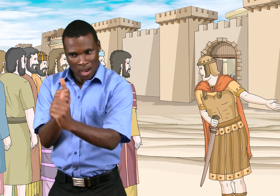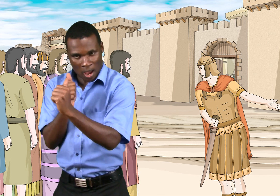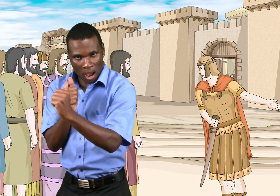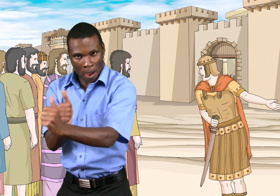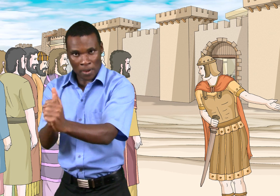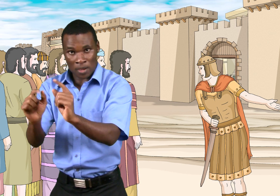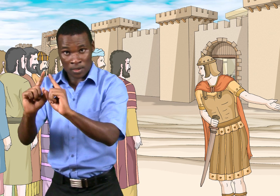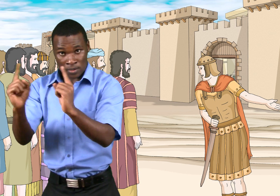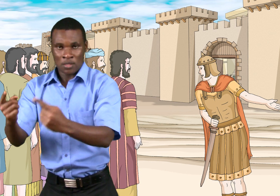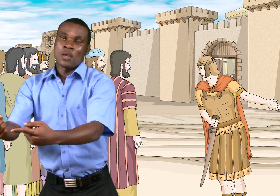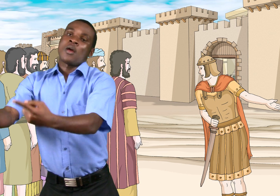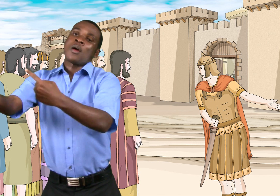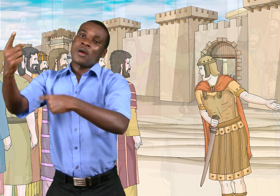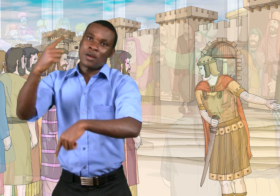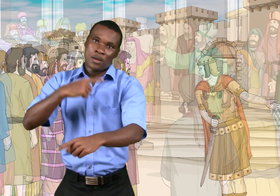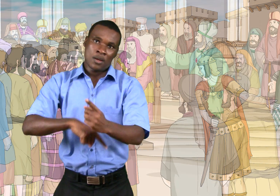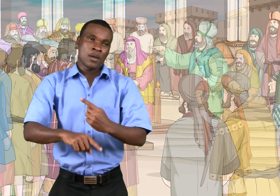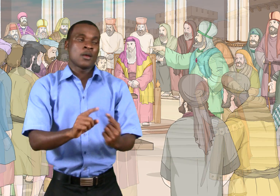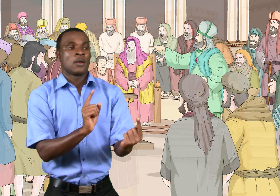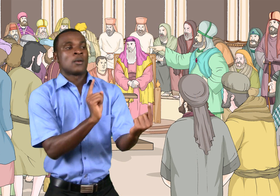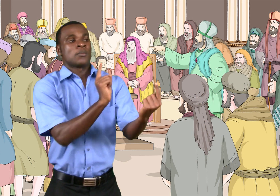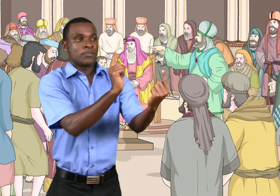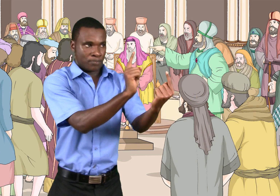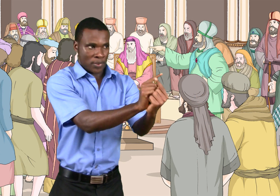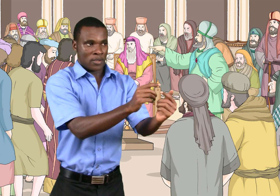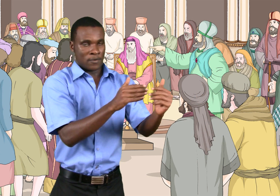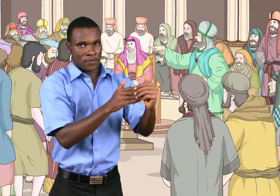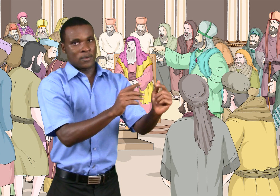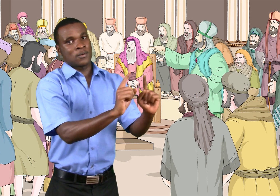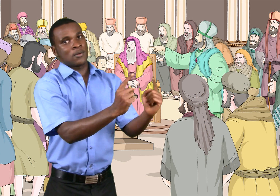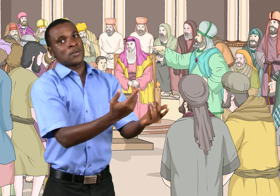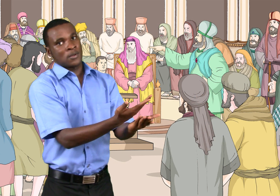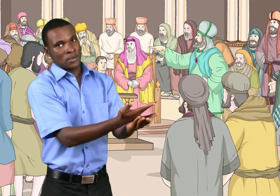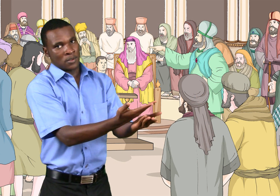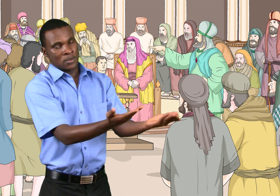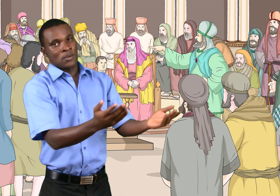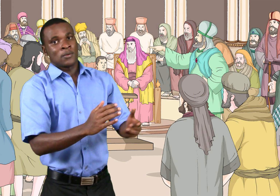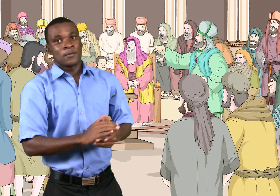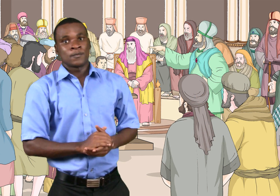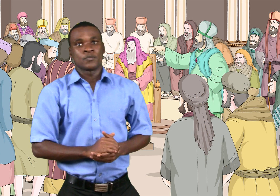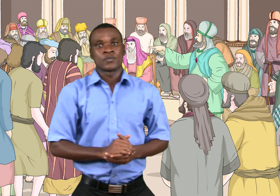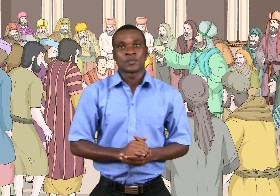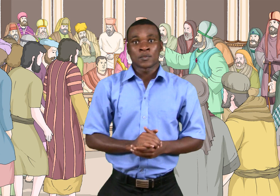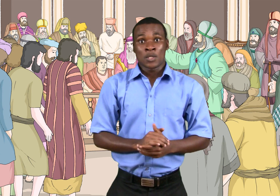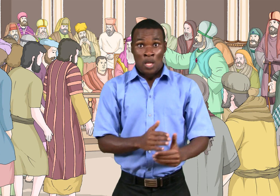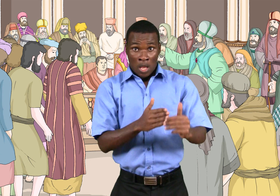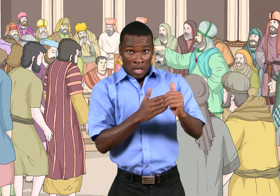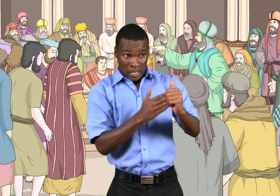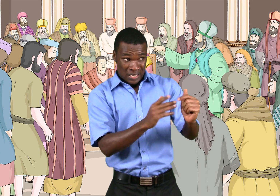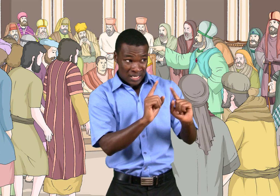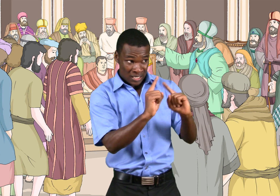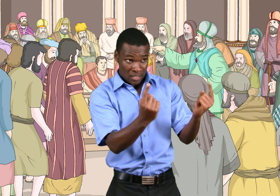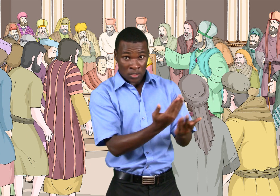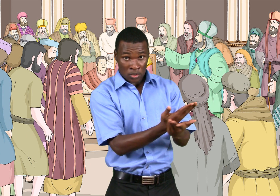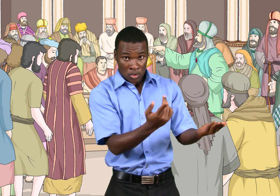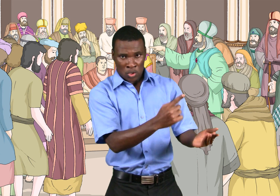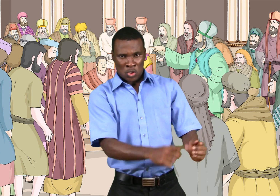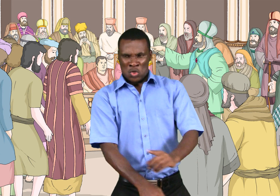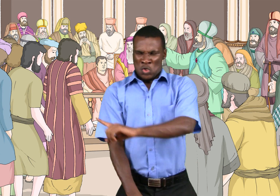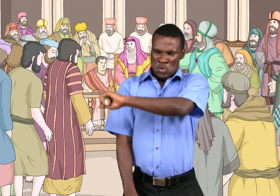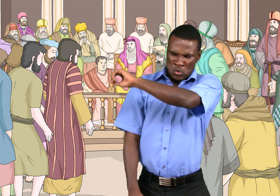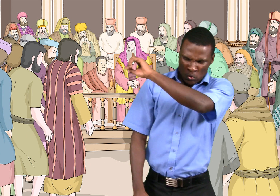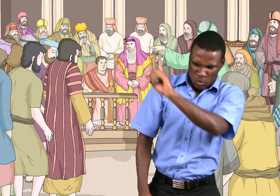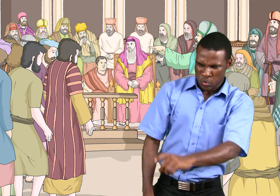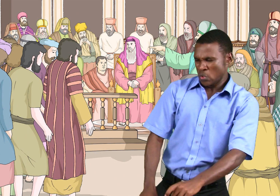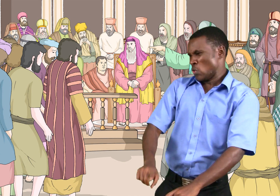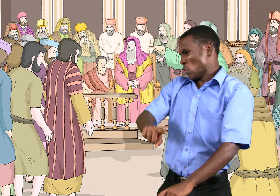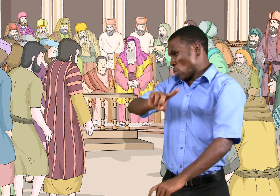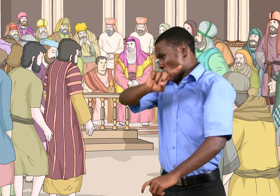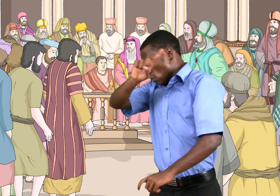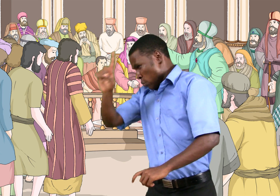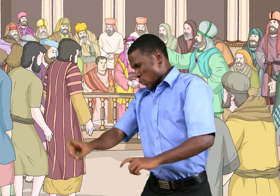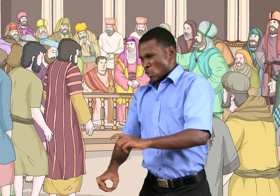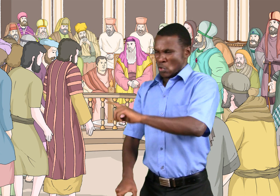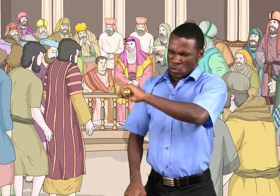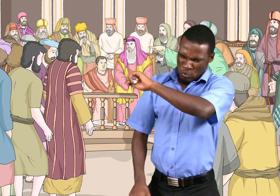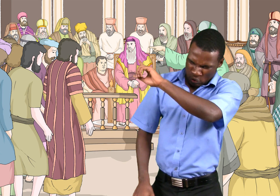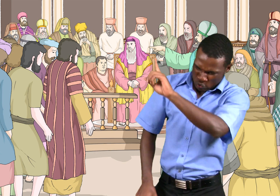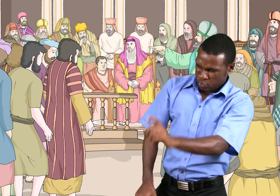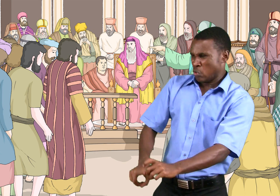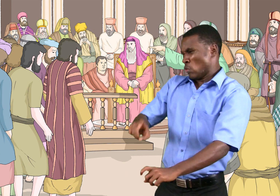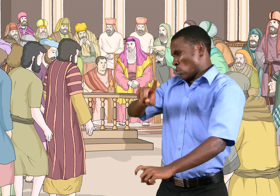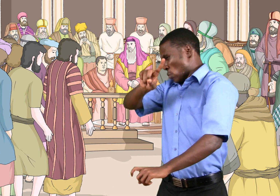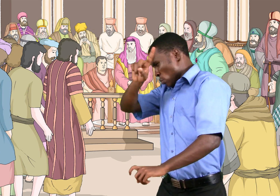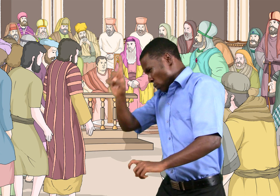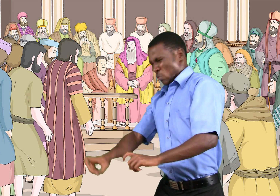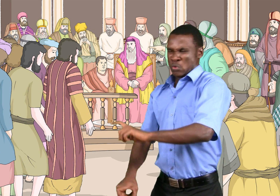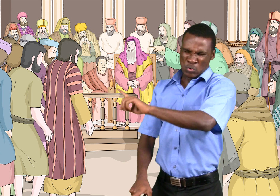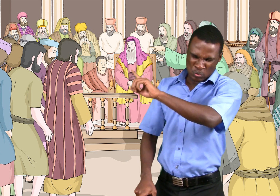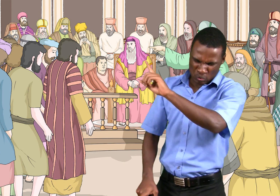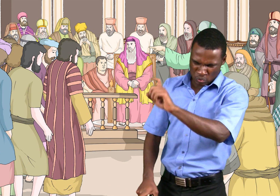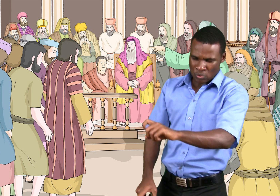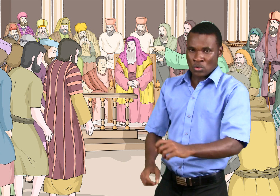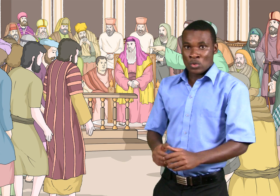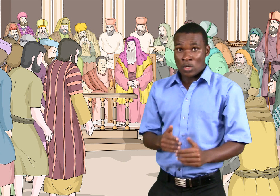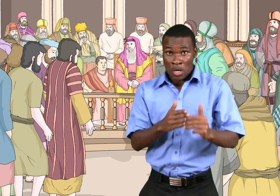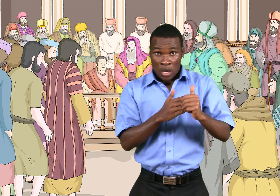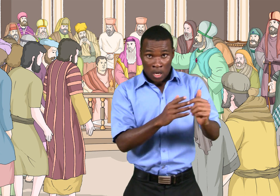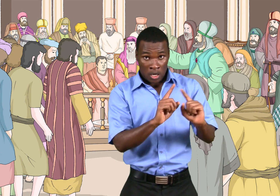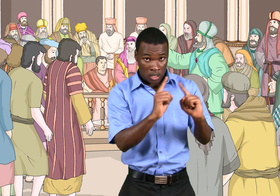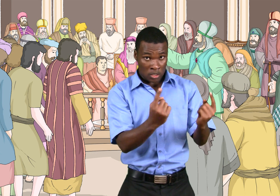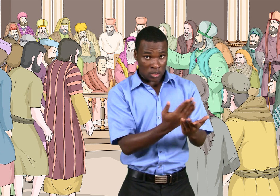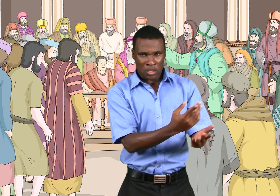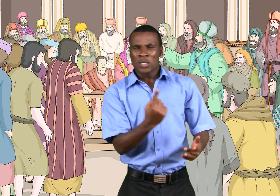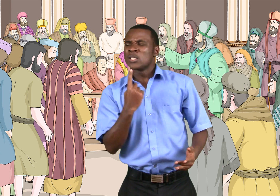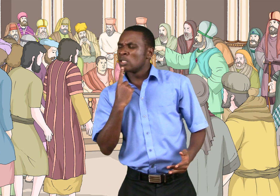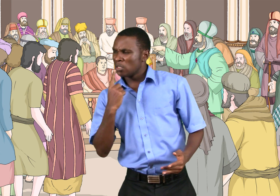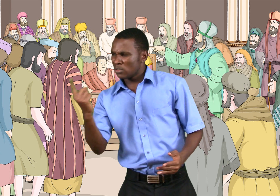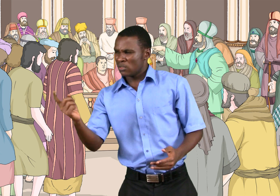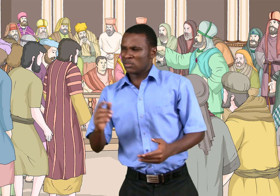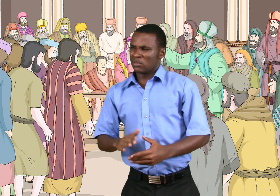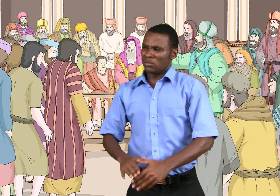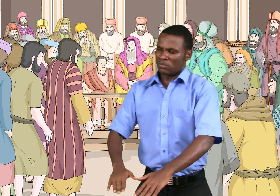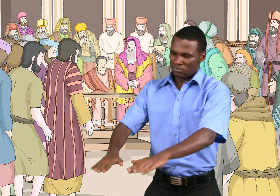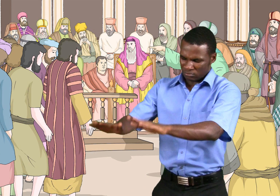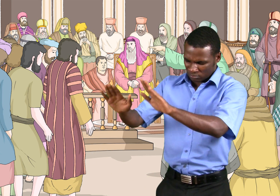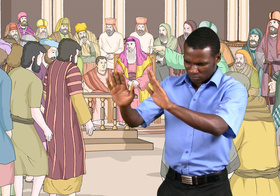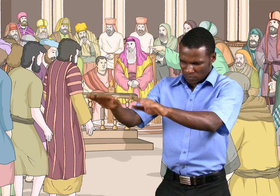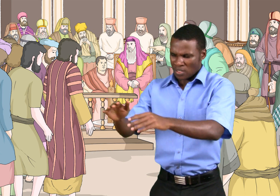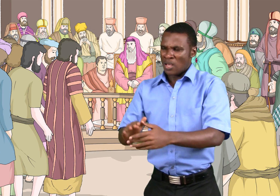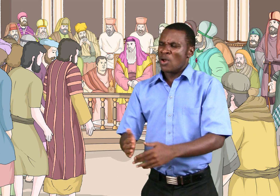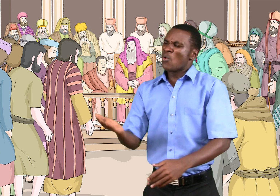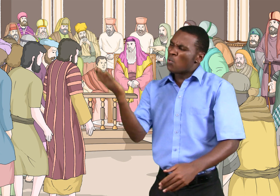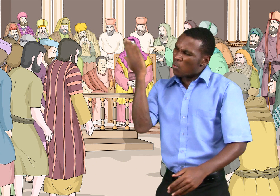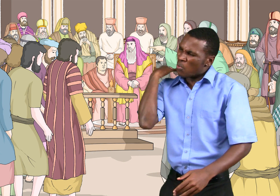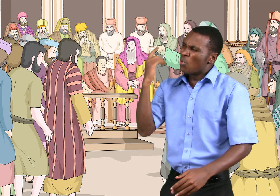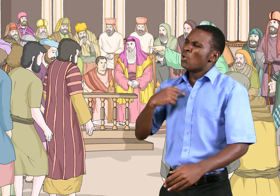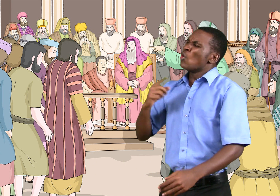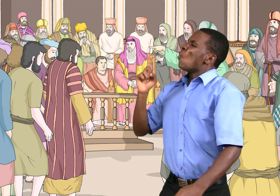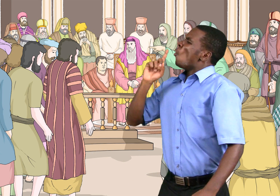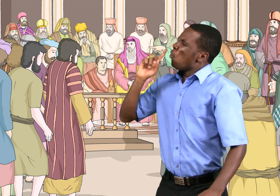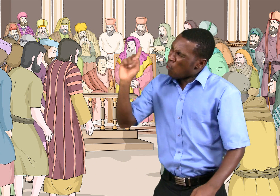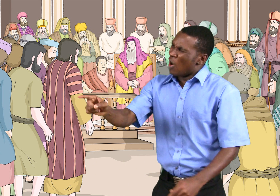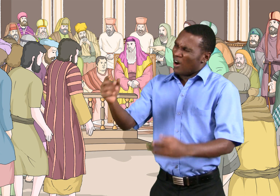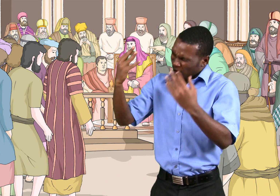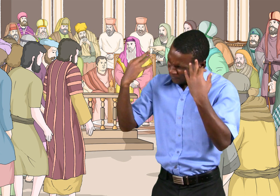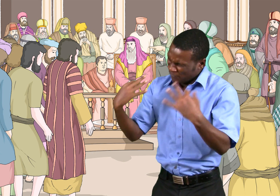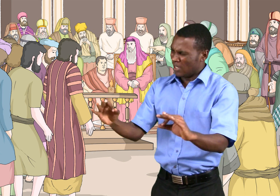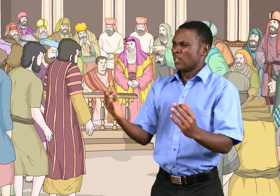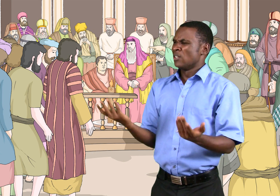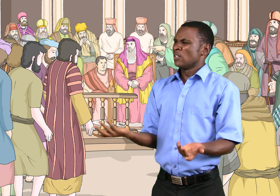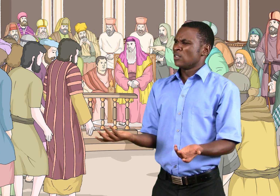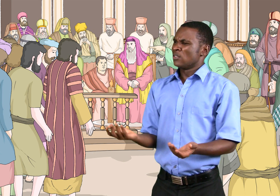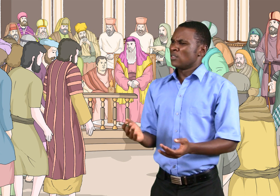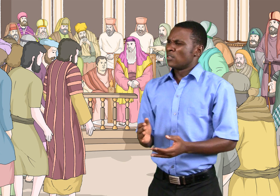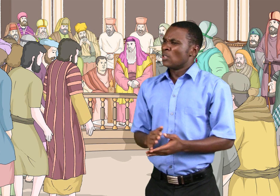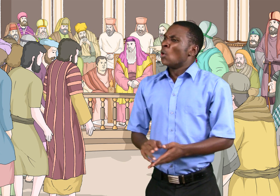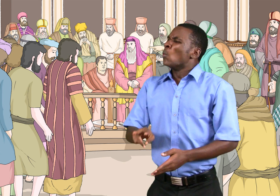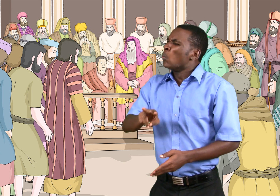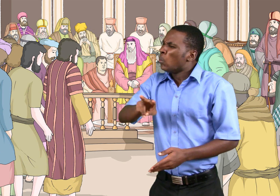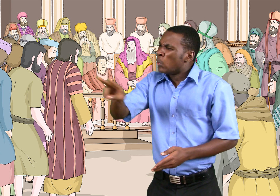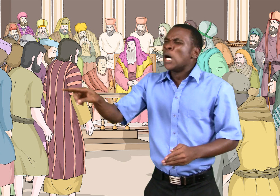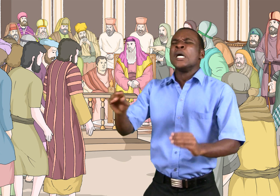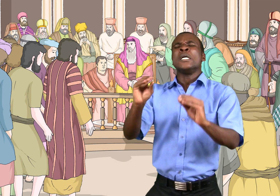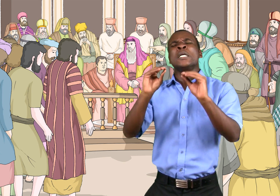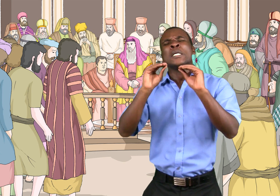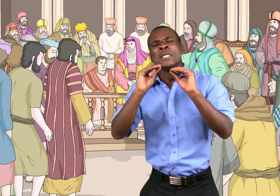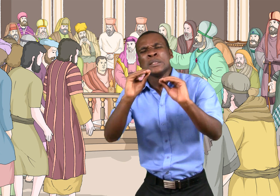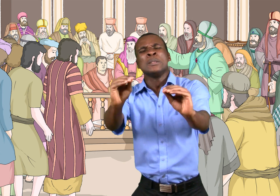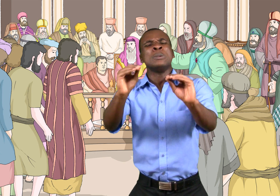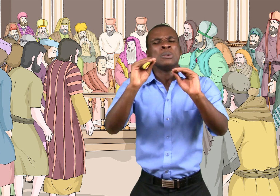They brought them in and made them stand before the Sanhedrin, where the high priest interrogated them.